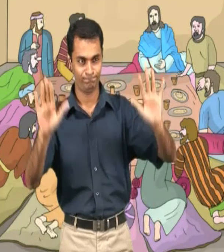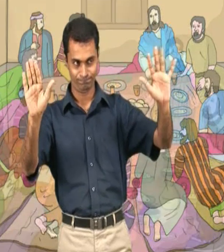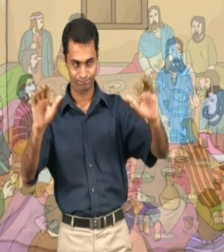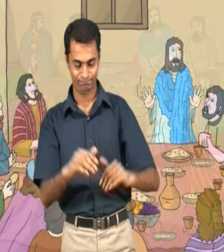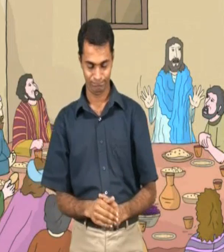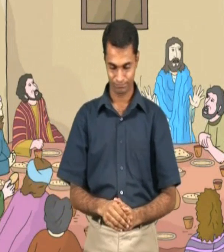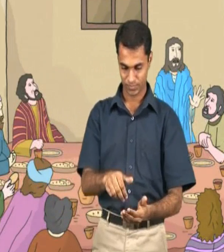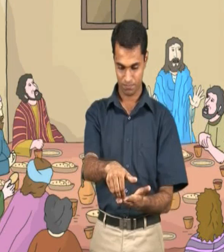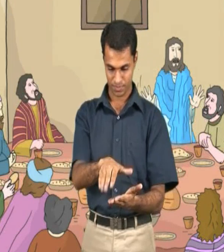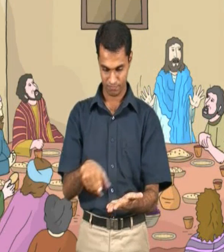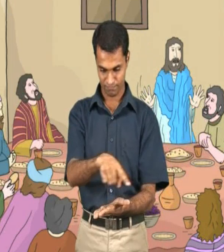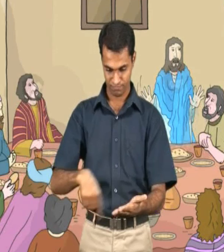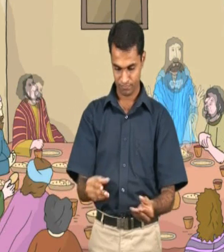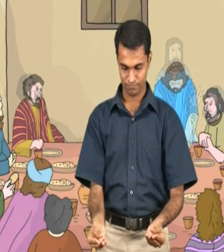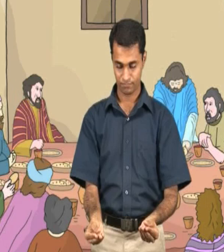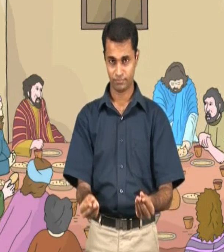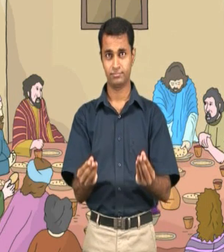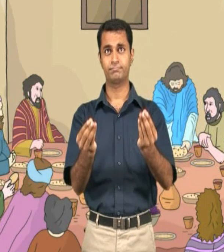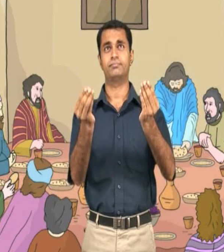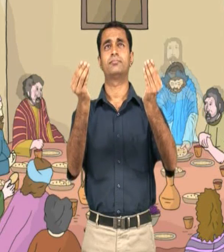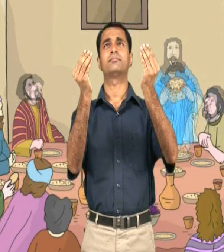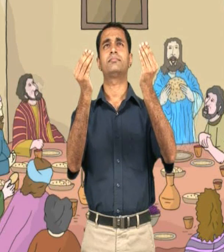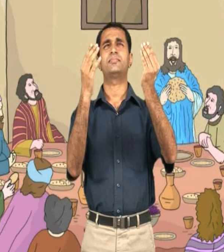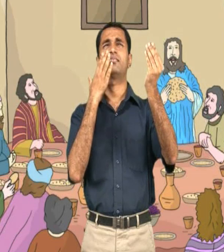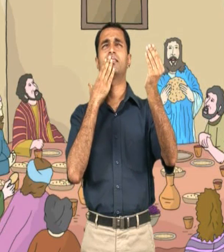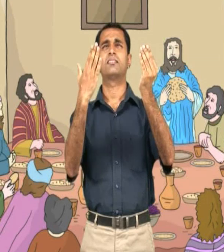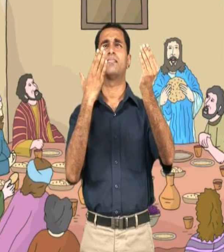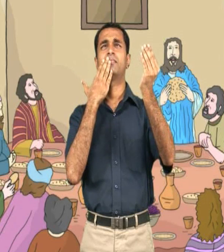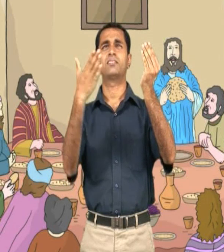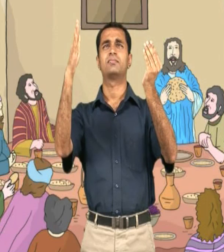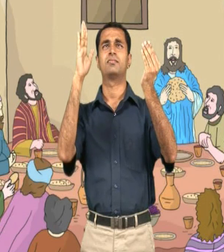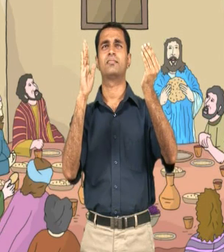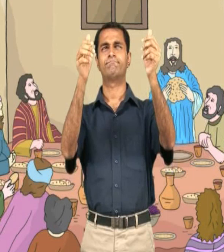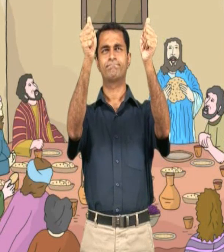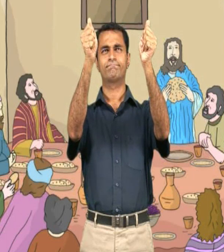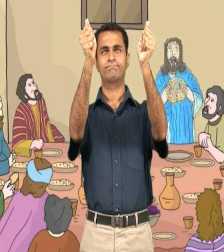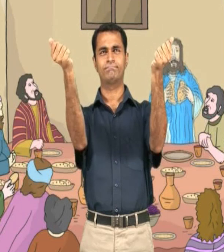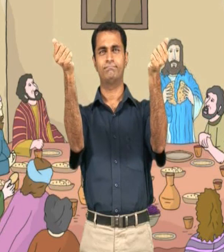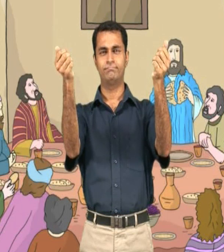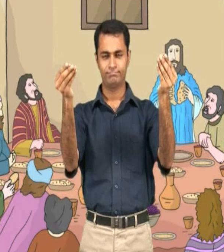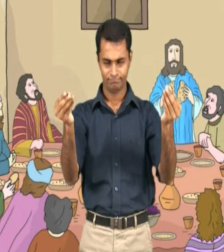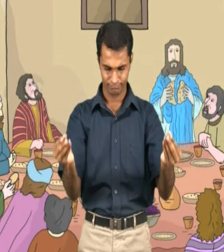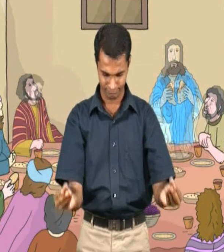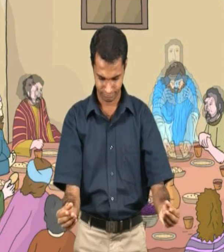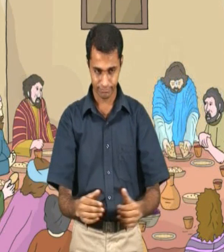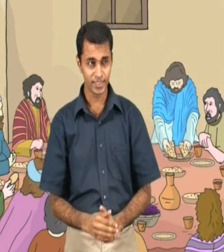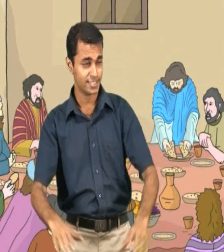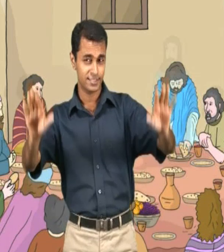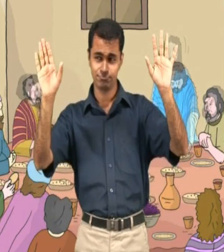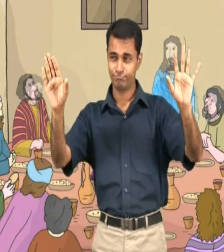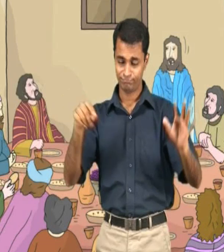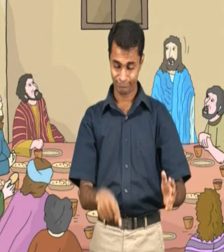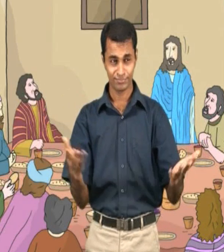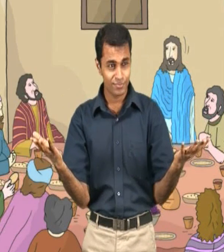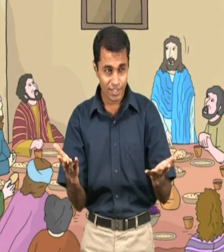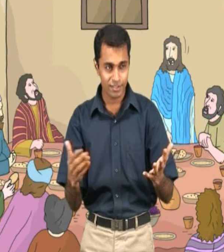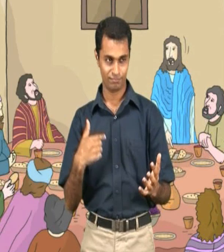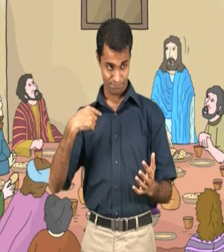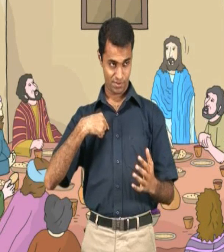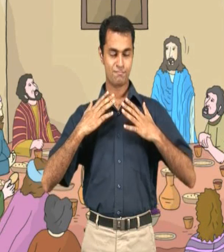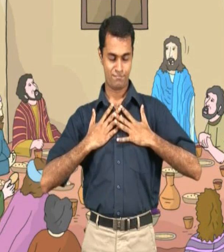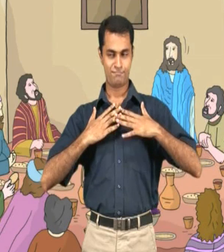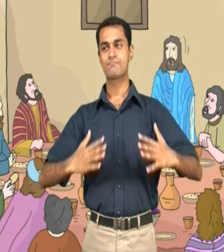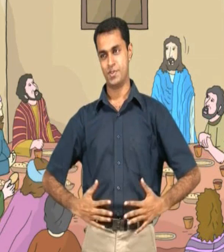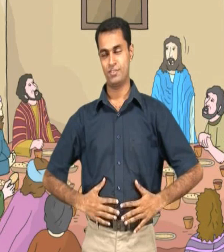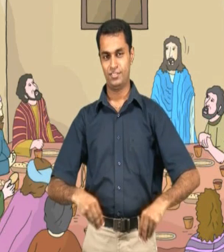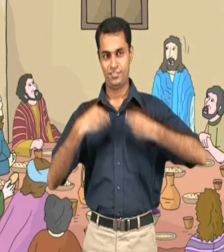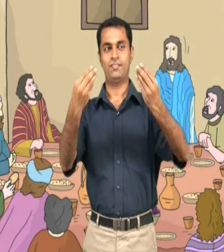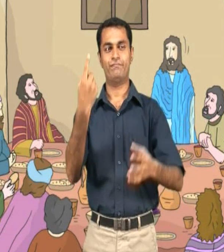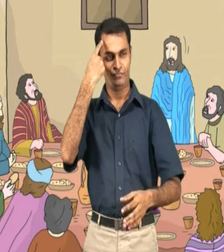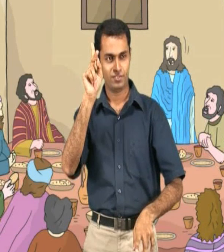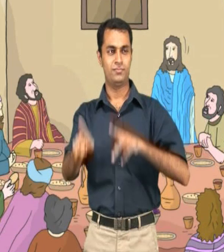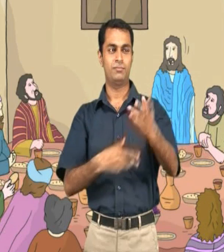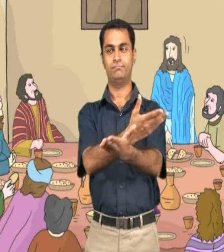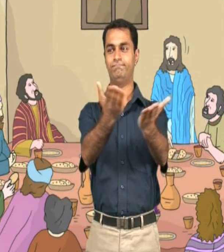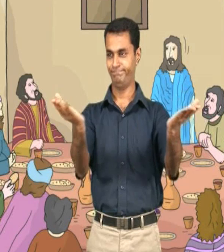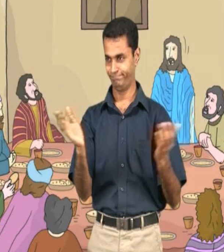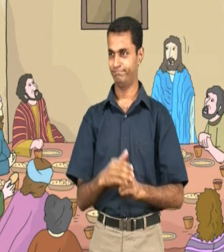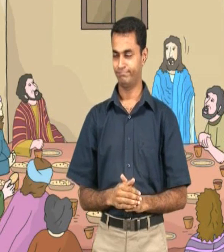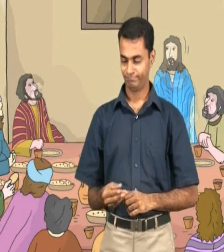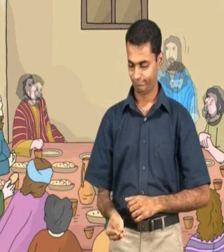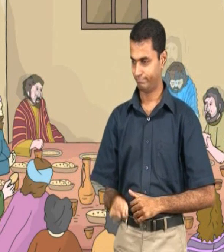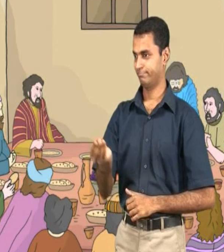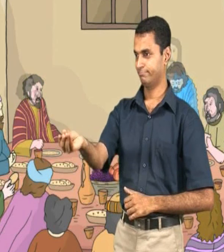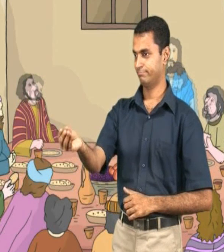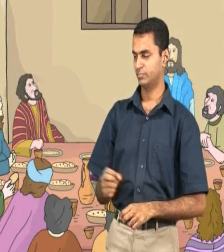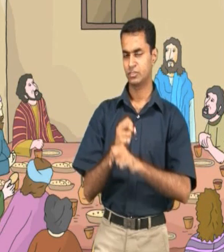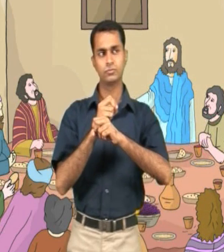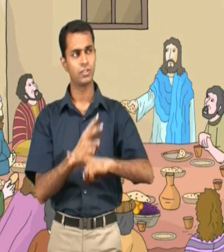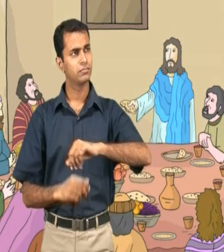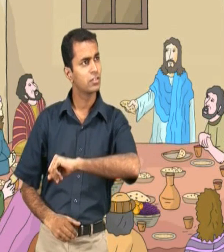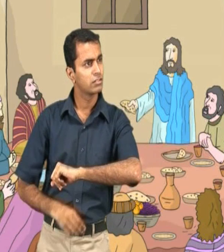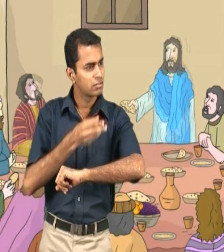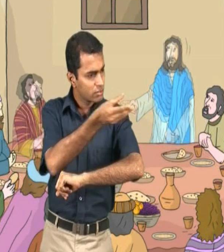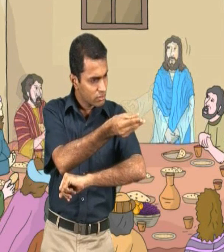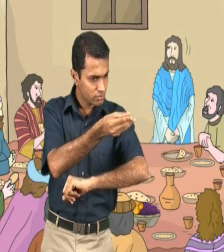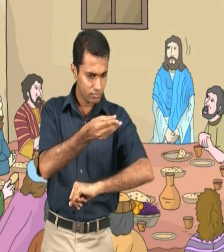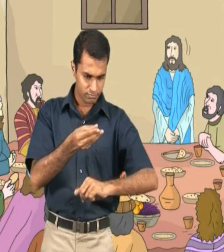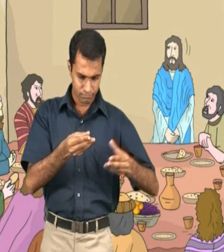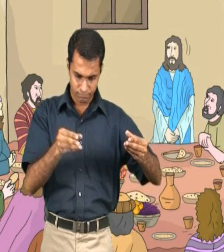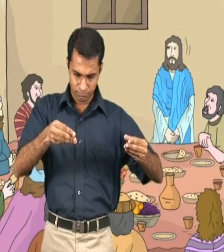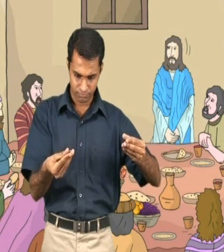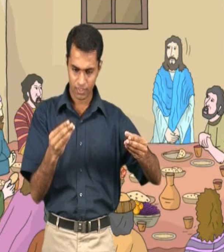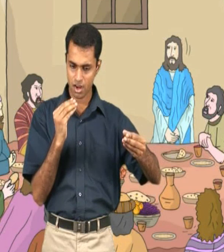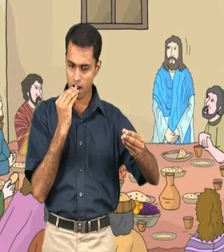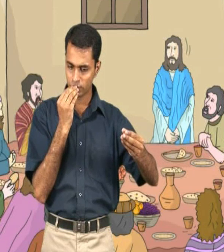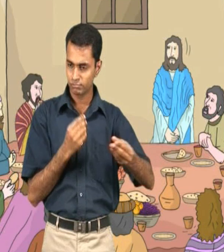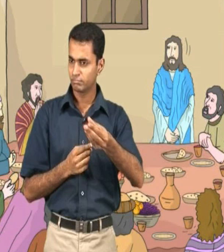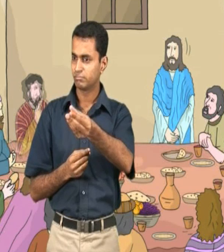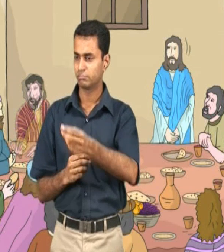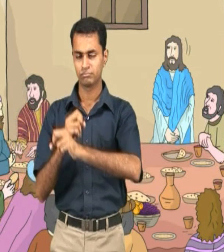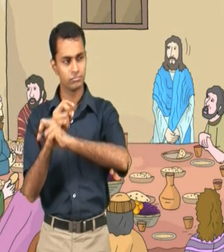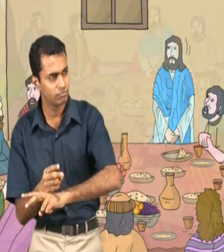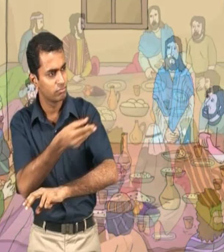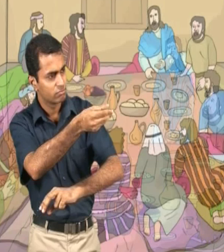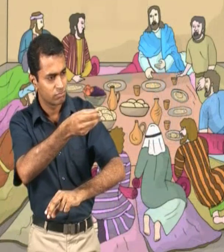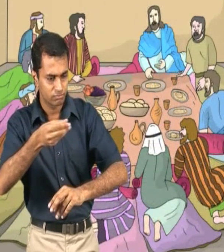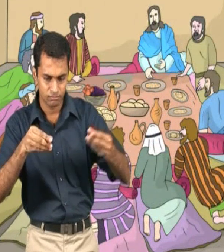While they were eating, Jesus took bread, spoke a blessing and broke it, and gave it to the disciples, saying, “Take and eat;